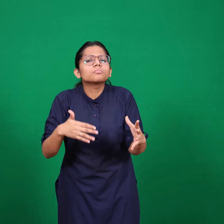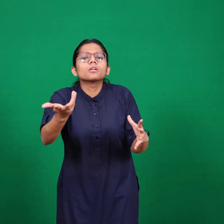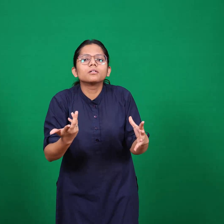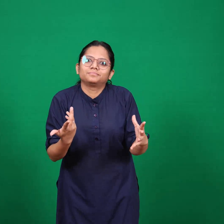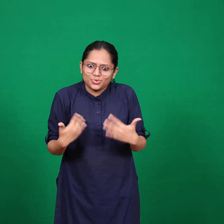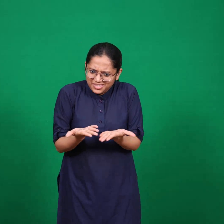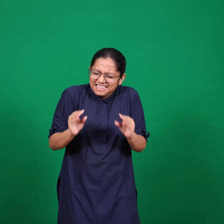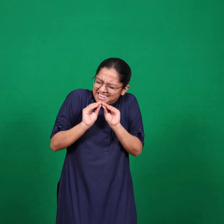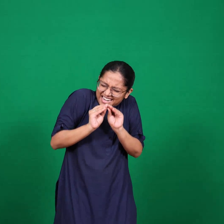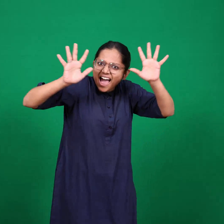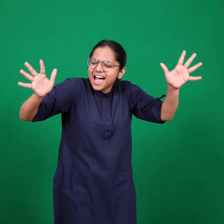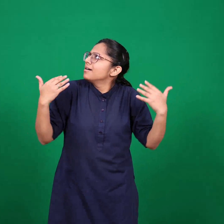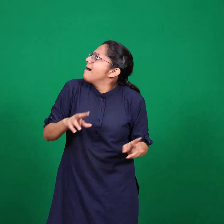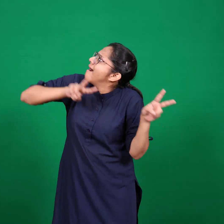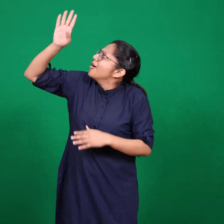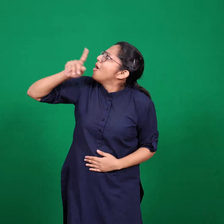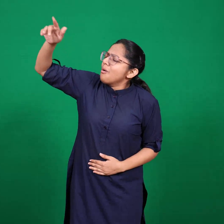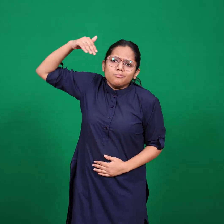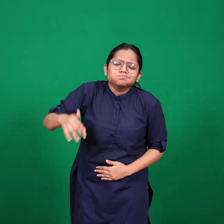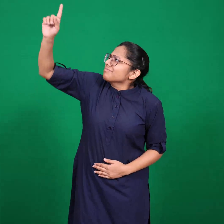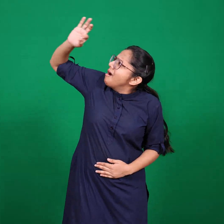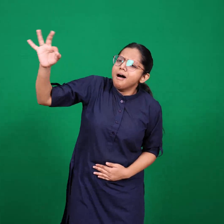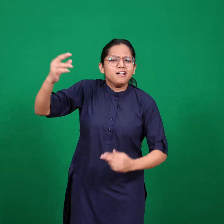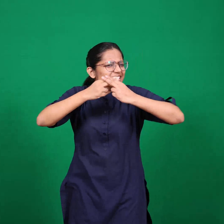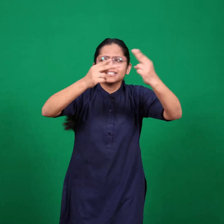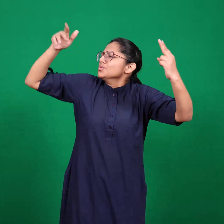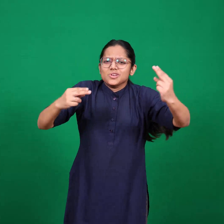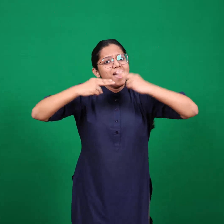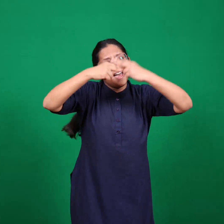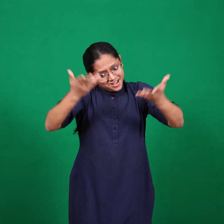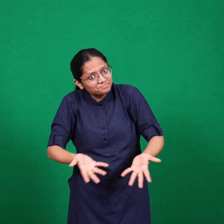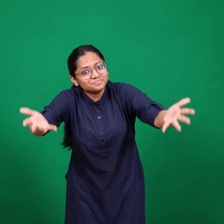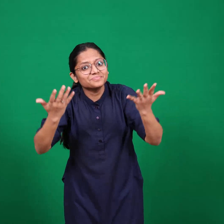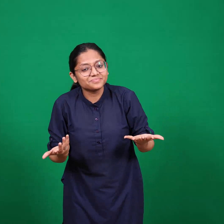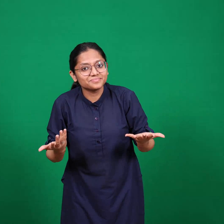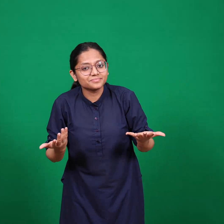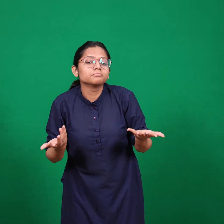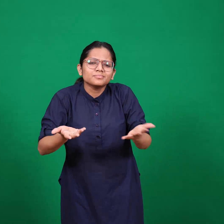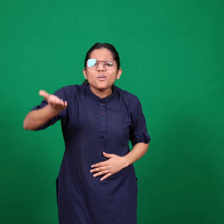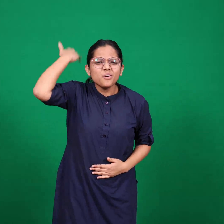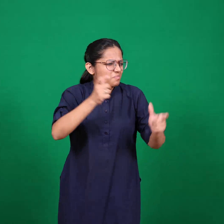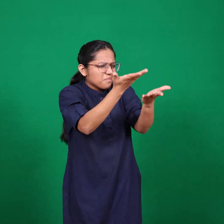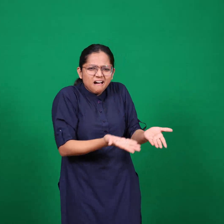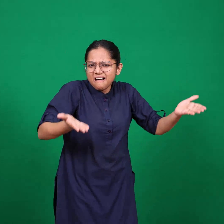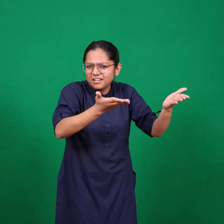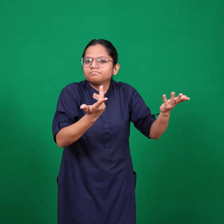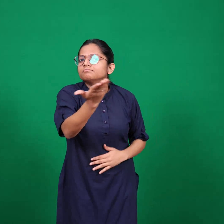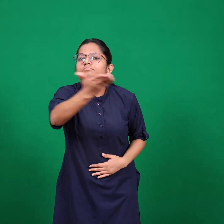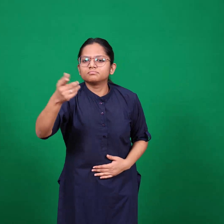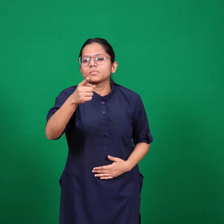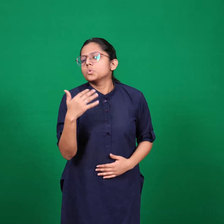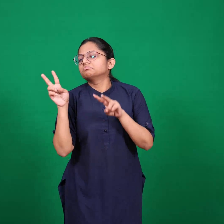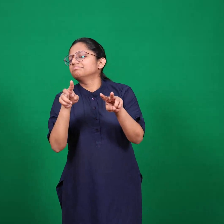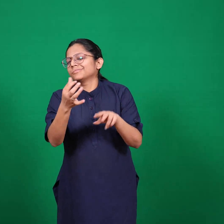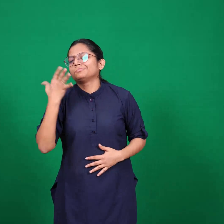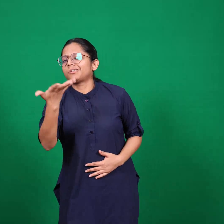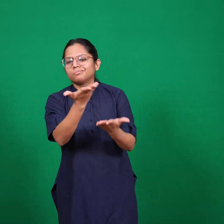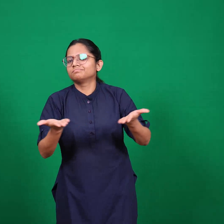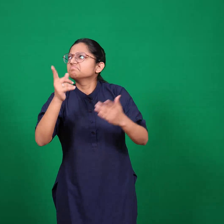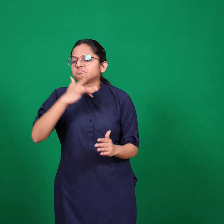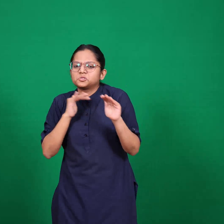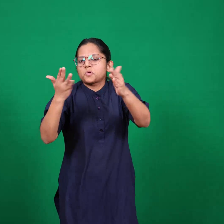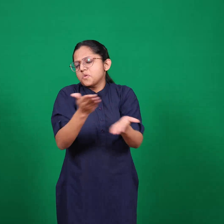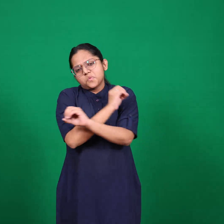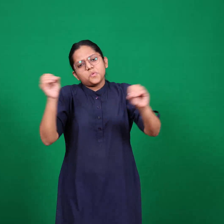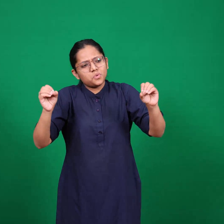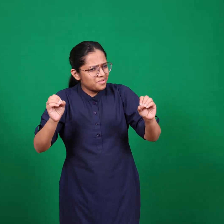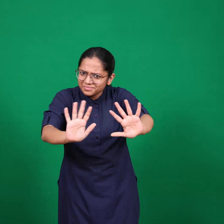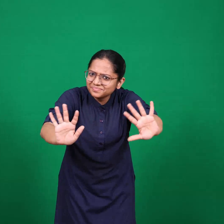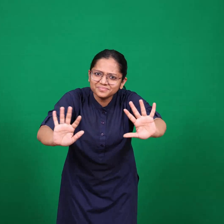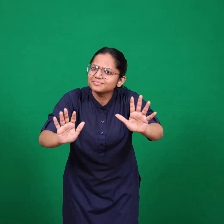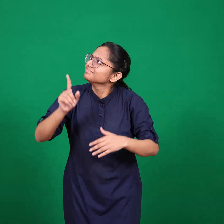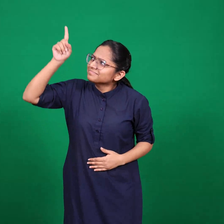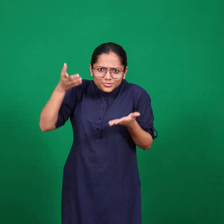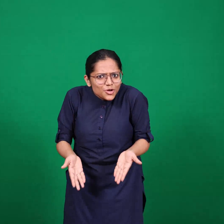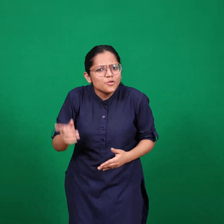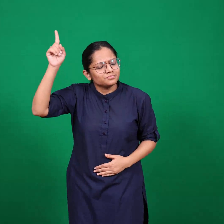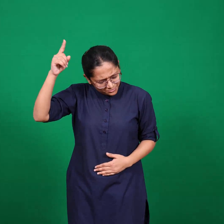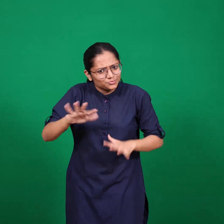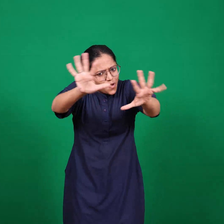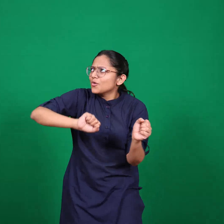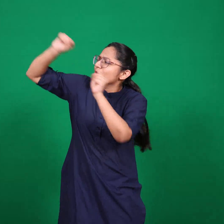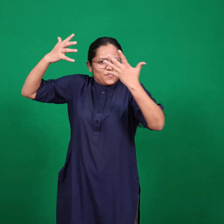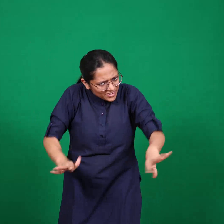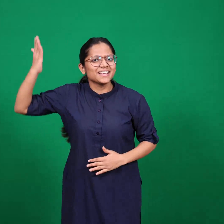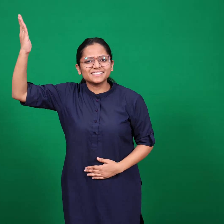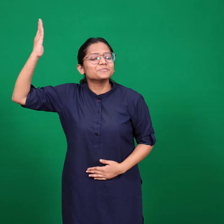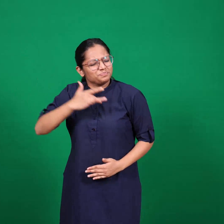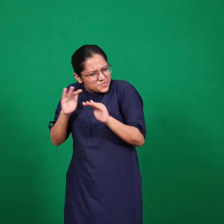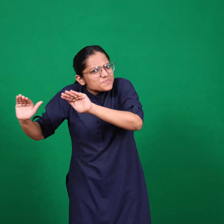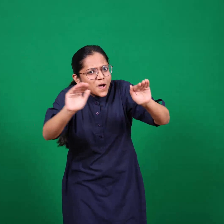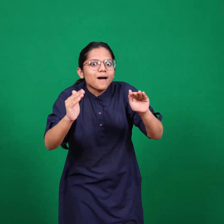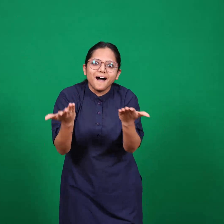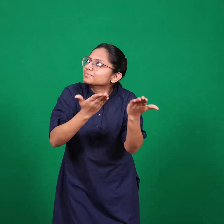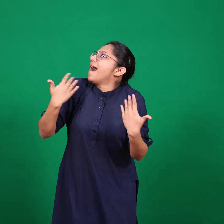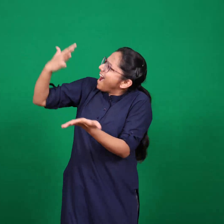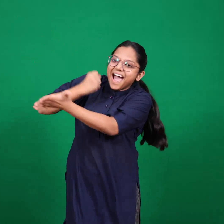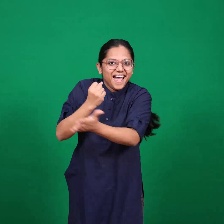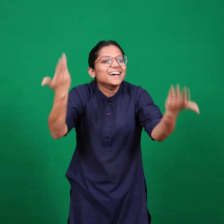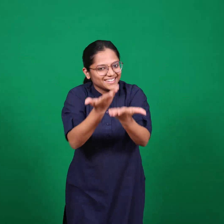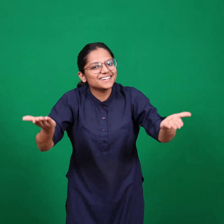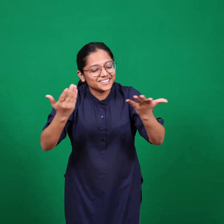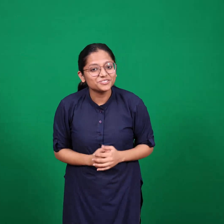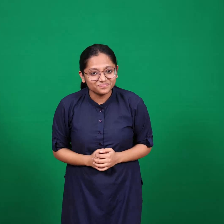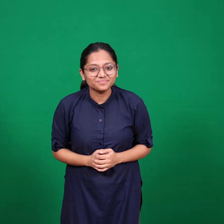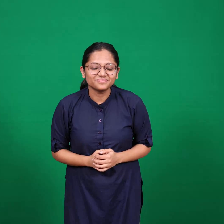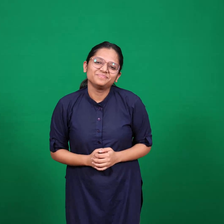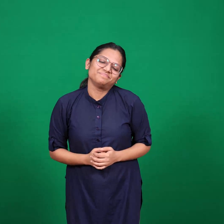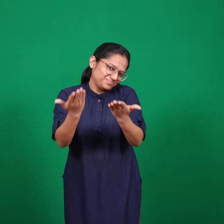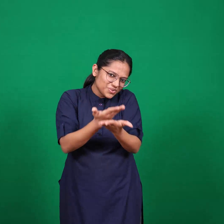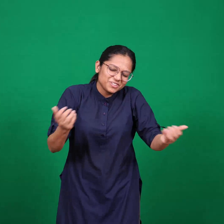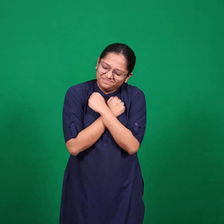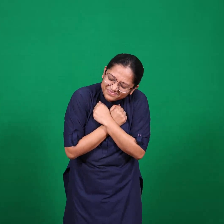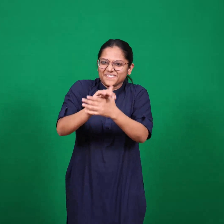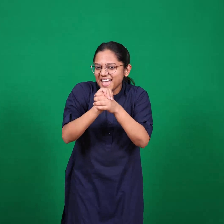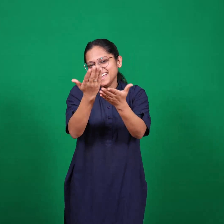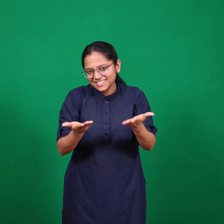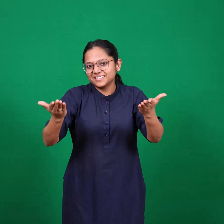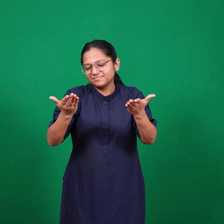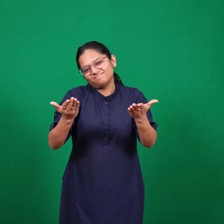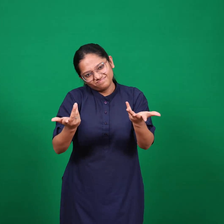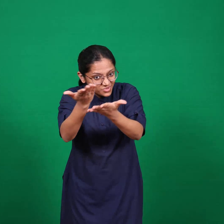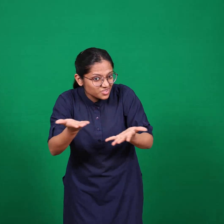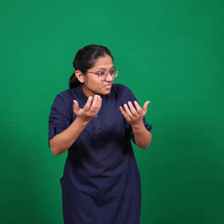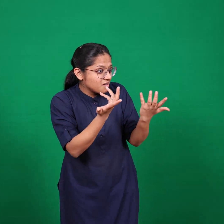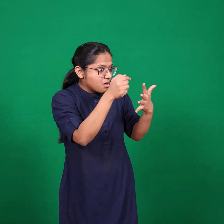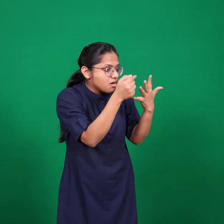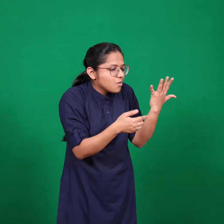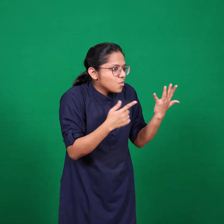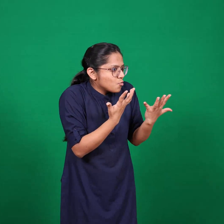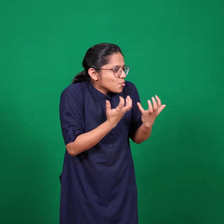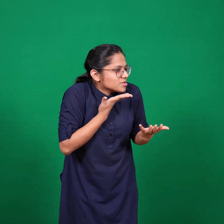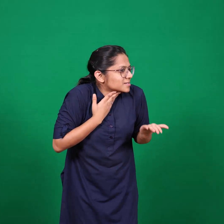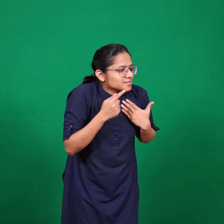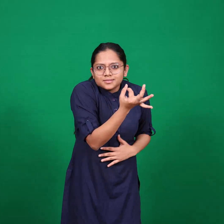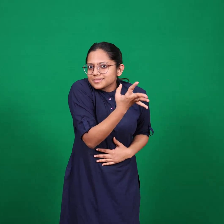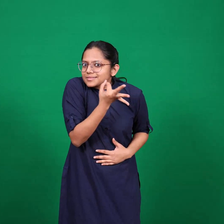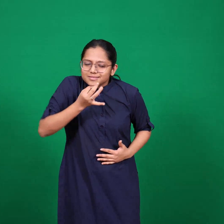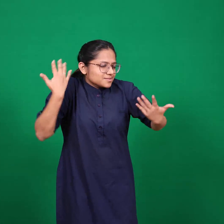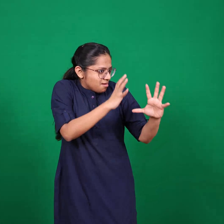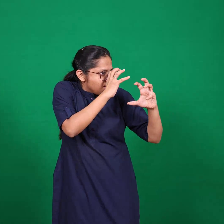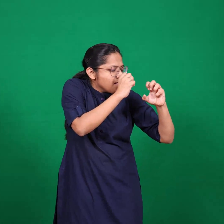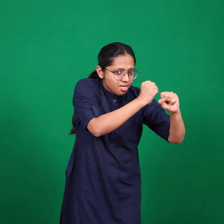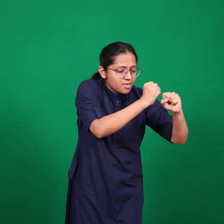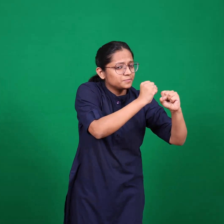Once you were not a people, but now you are the people of God; once you had not received mercy, but now you have received mercy.